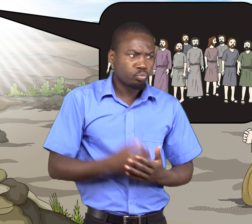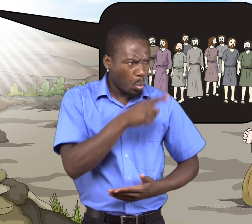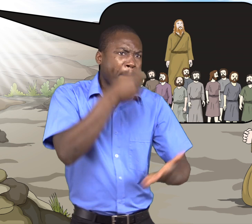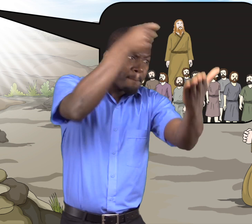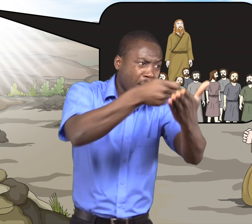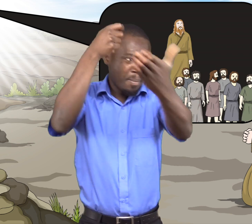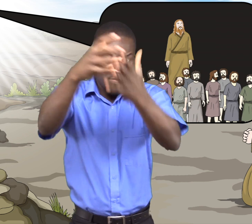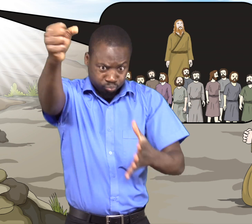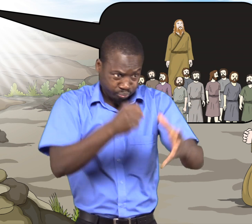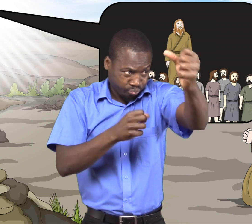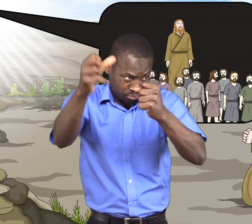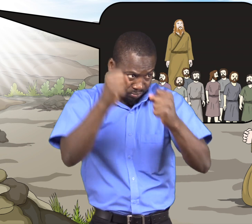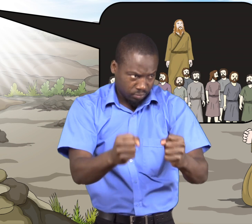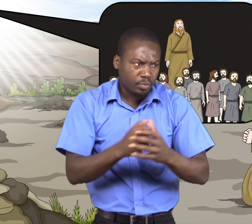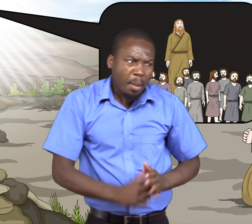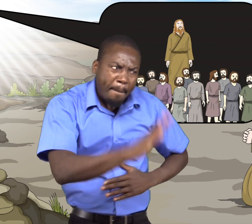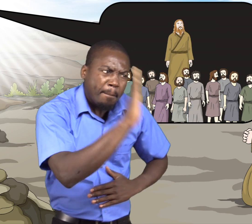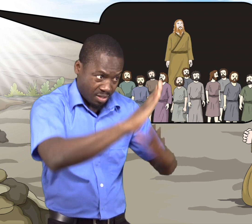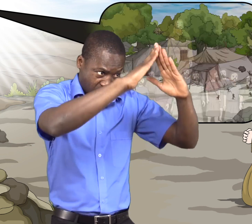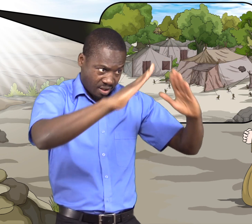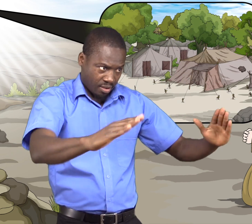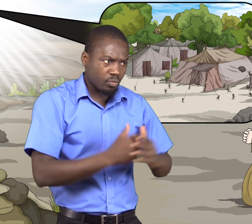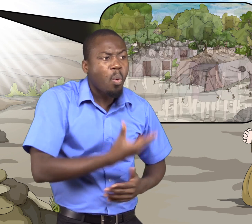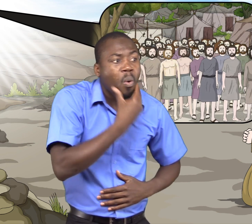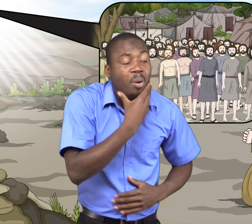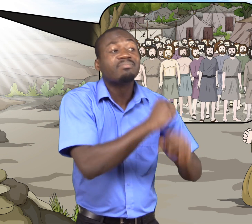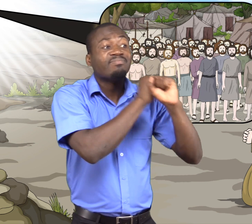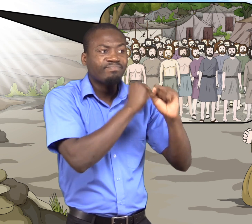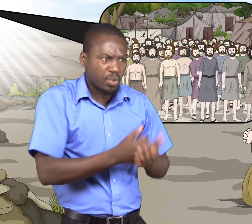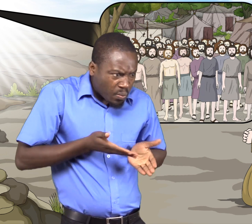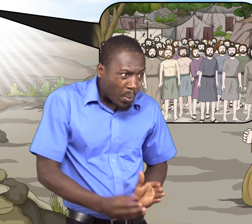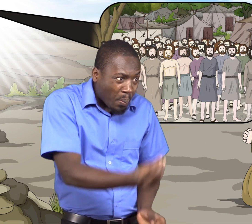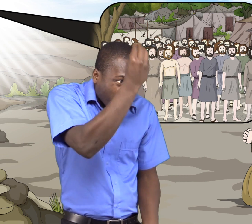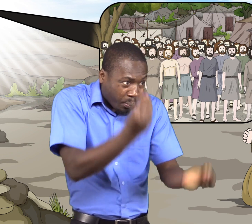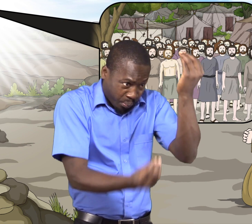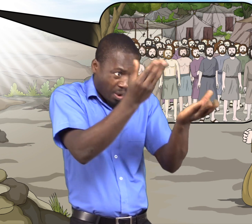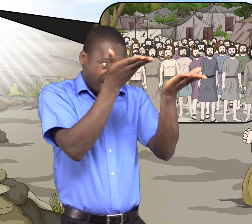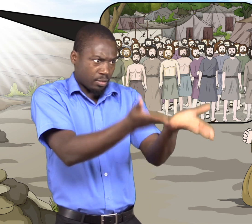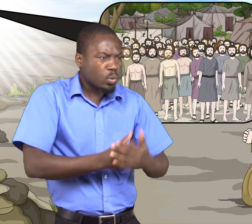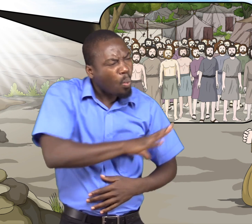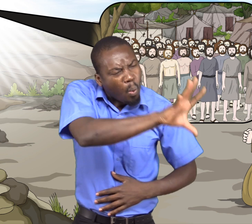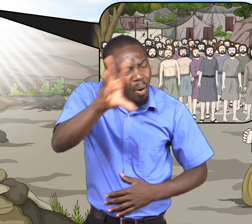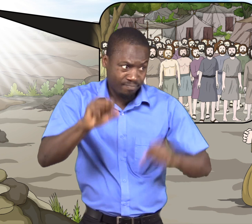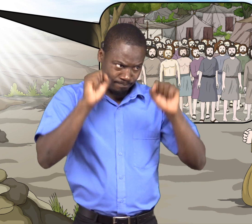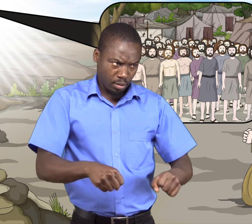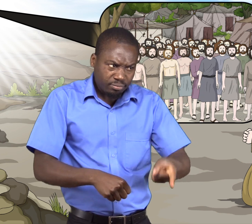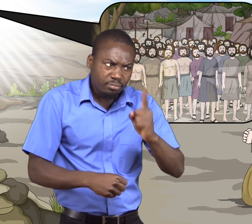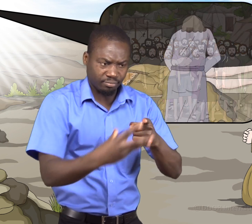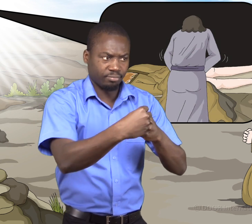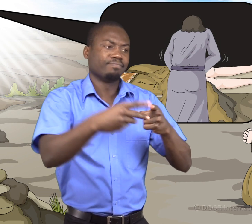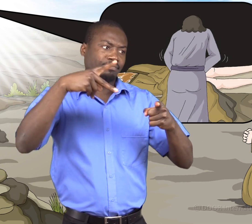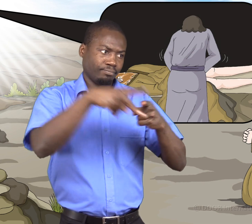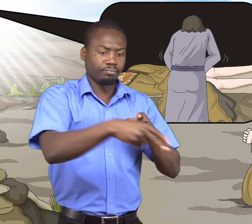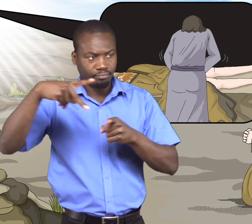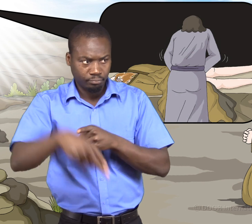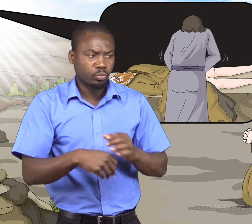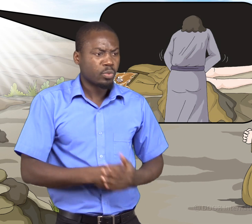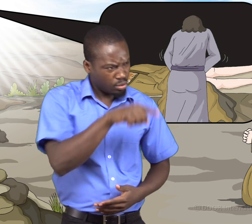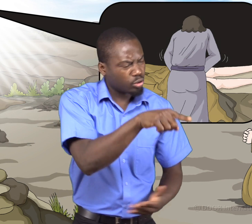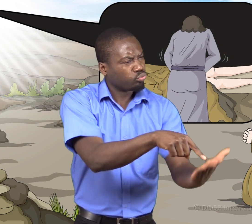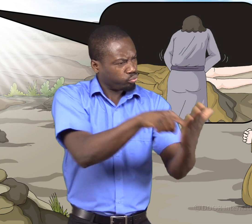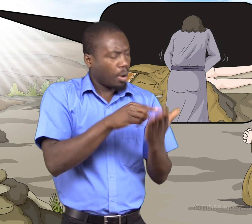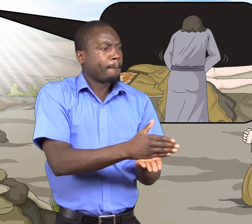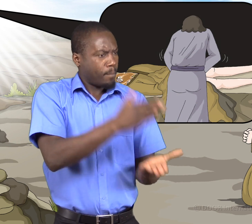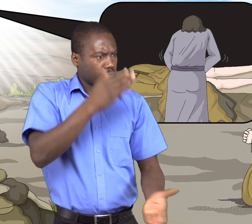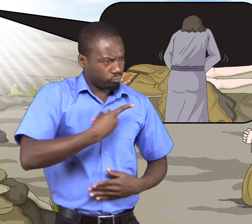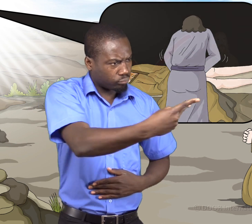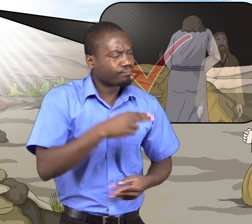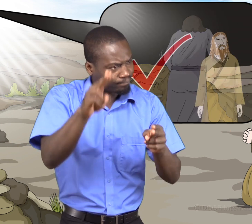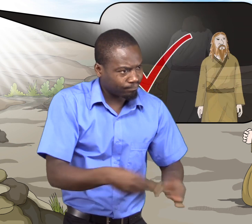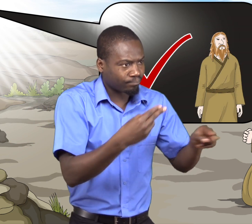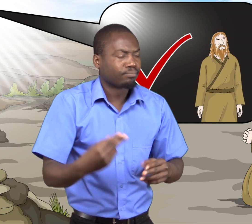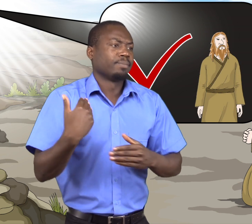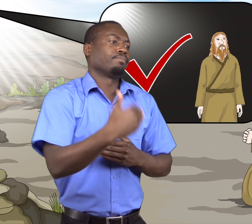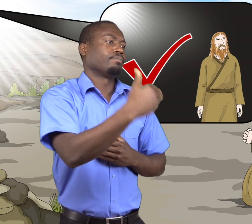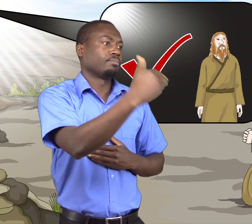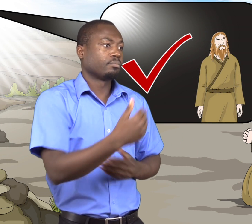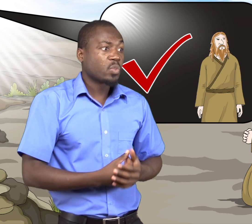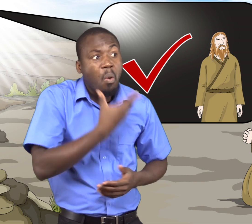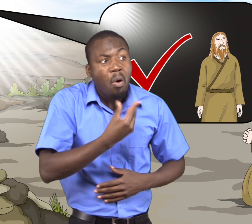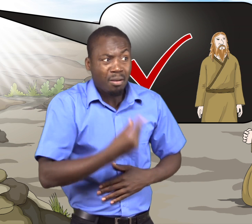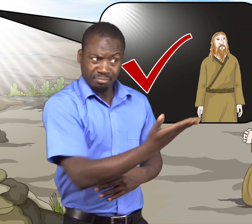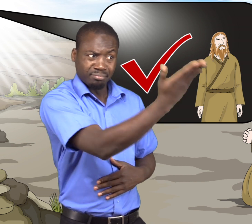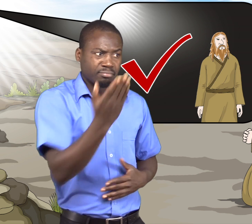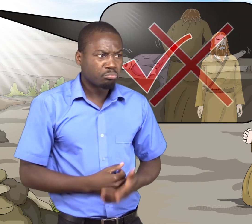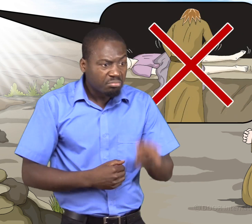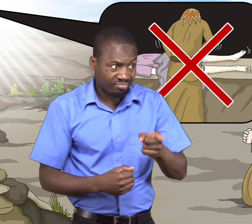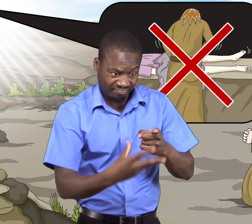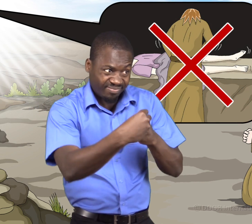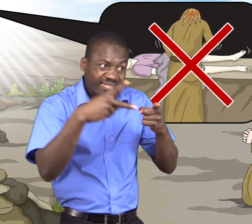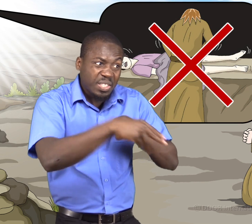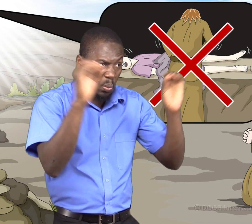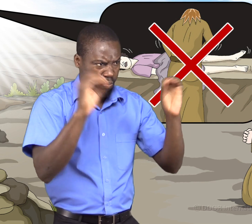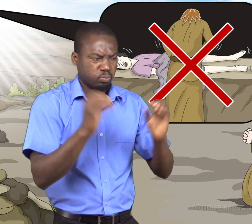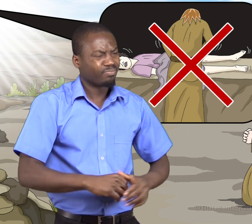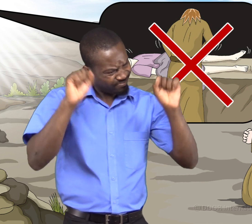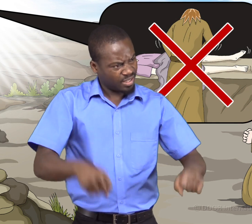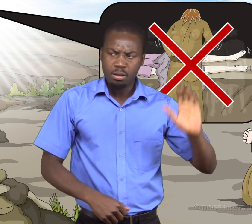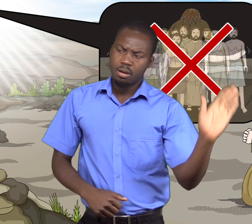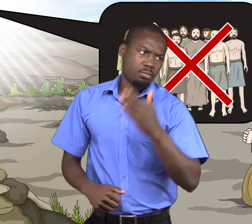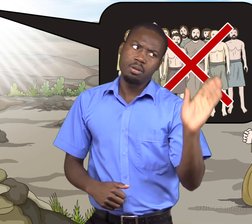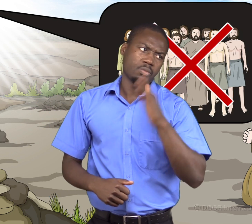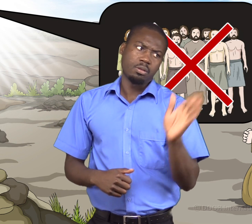Whether they are born in your household or purchased, they must be circumcised. My covenant in your flesh will be an everlasting covenant.